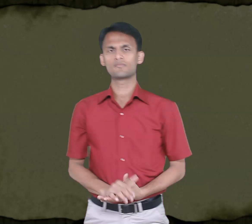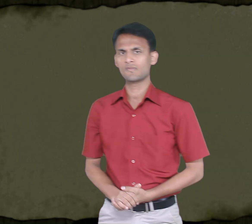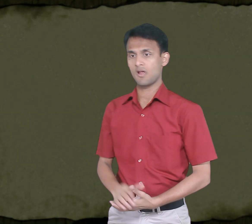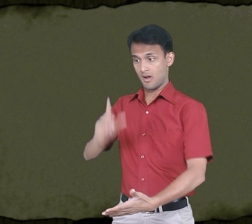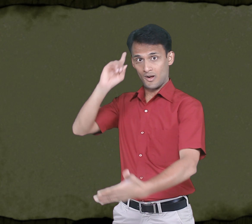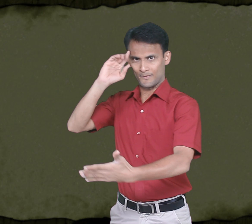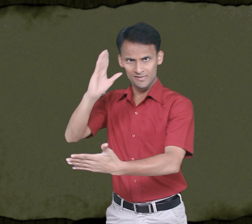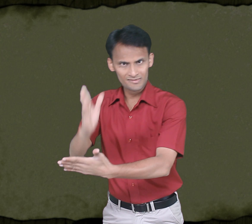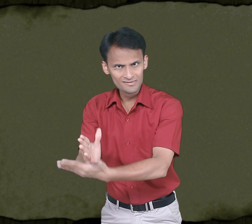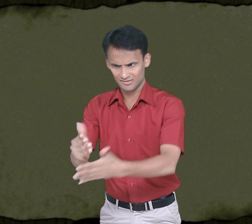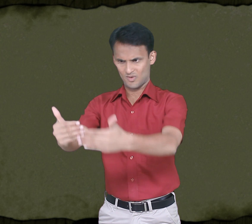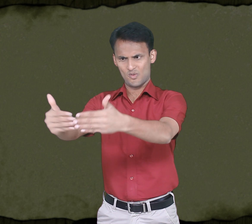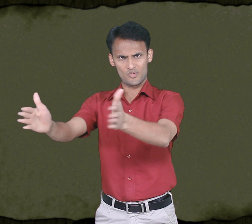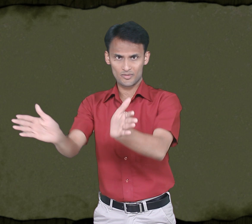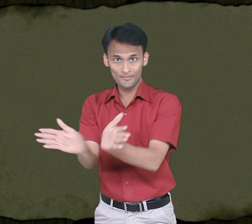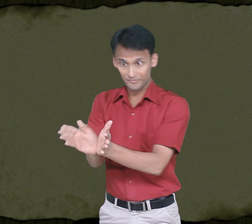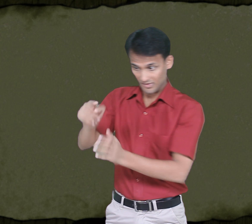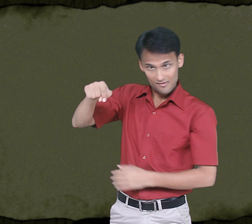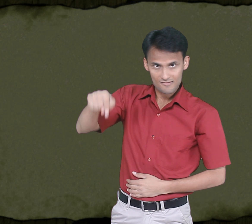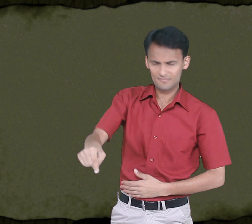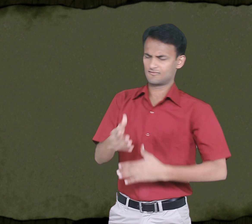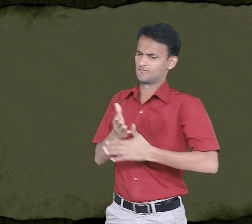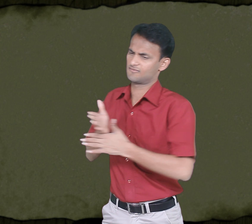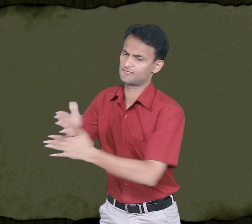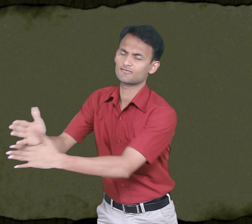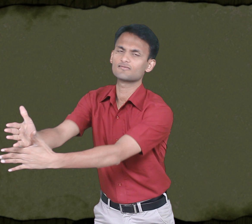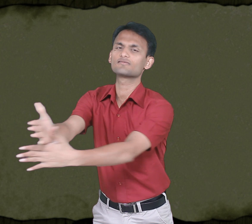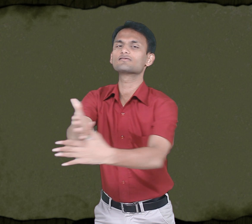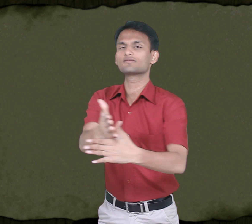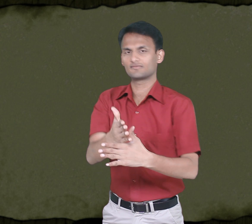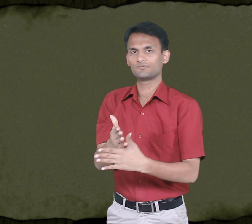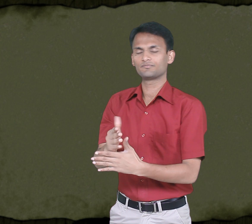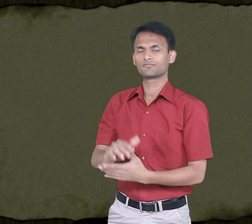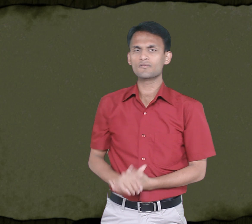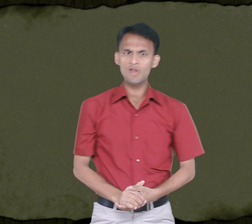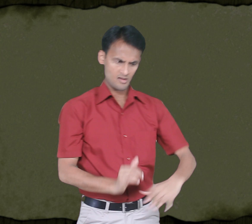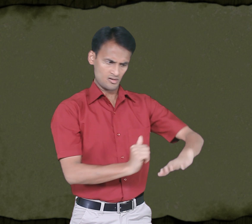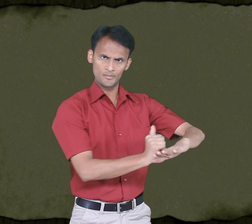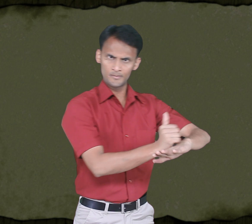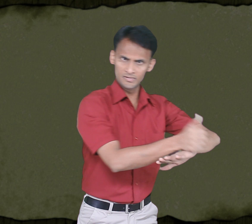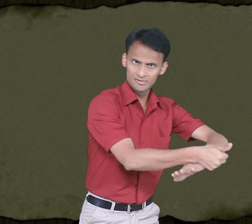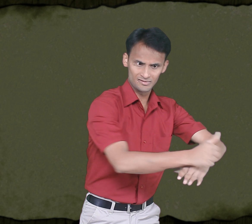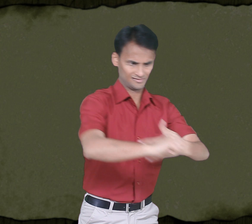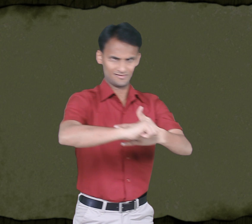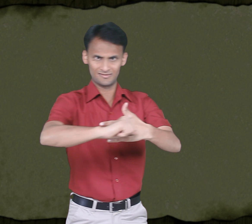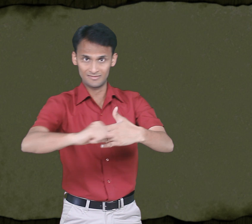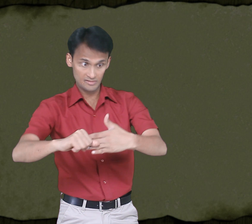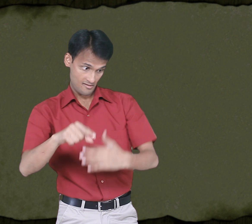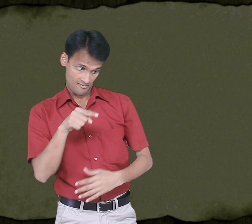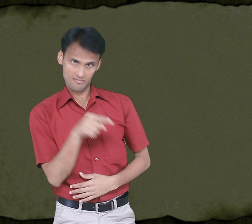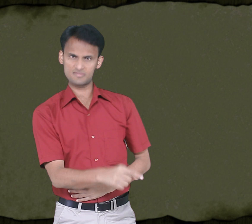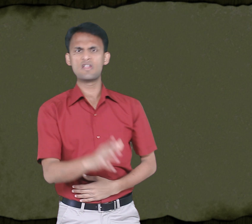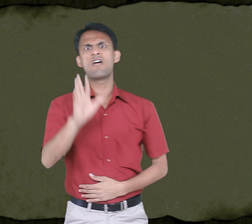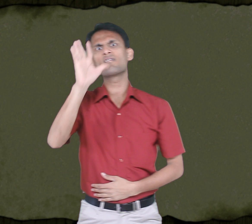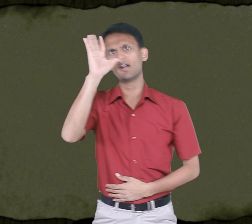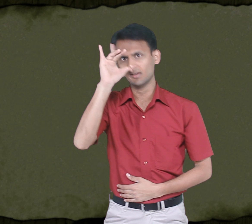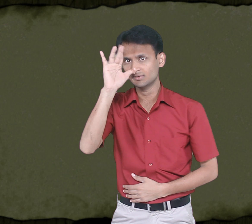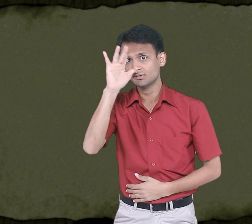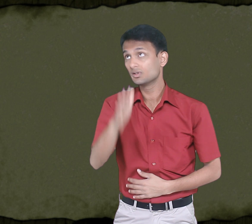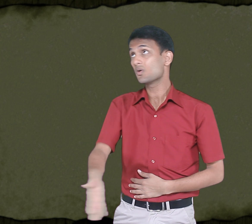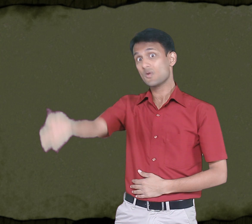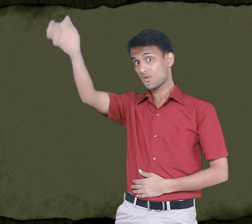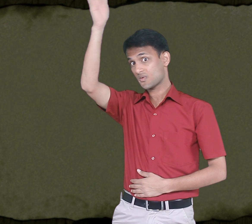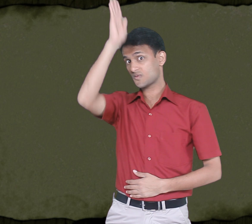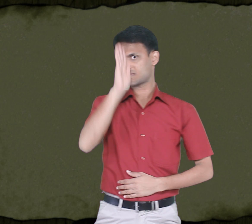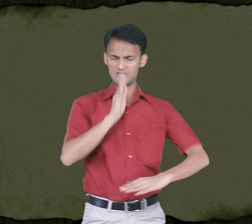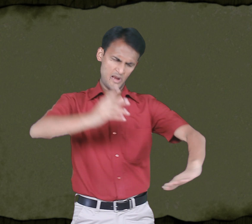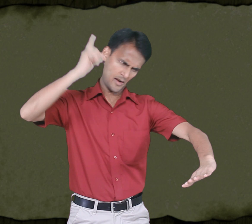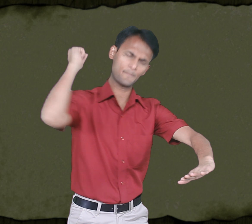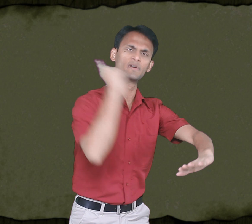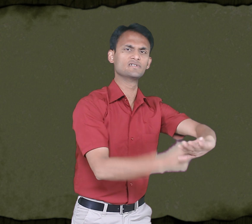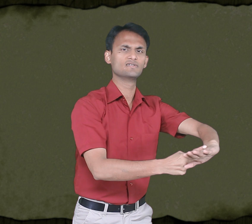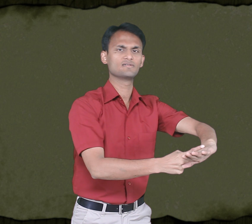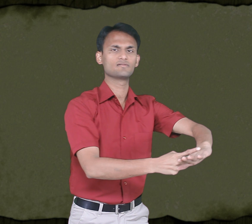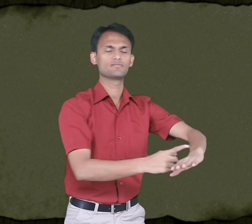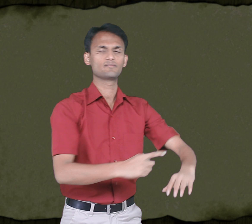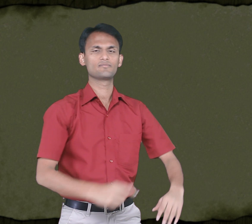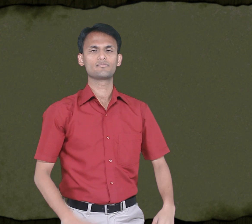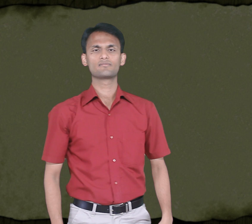God punishes Ananias and Sapphira for telling a lie